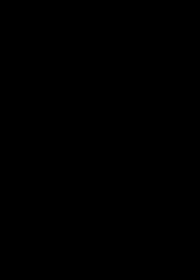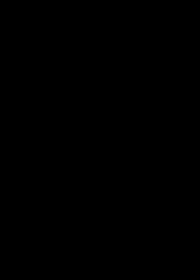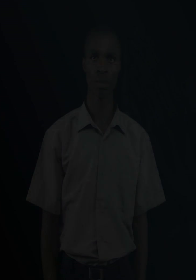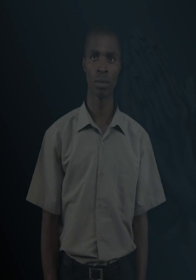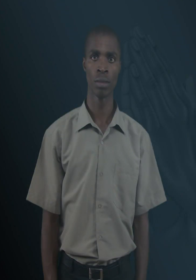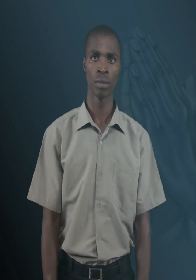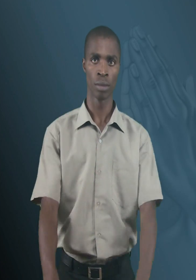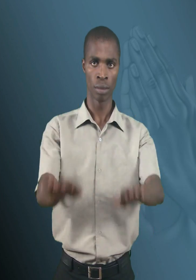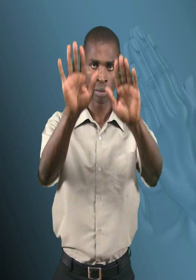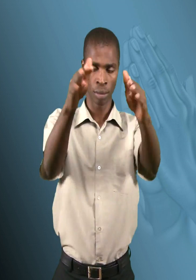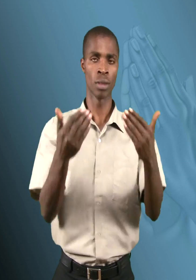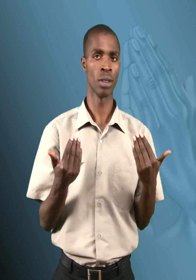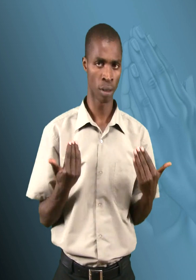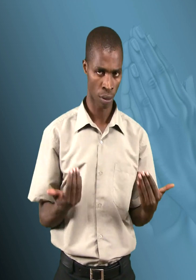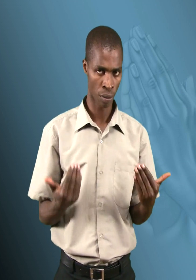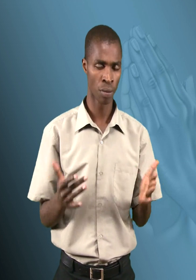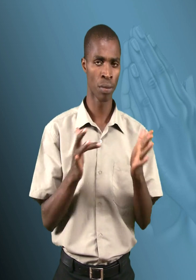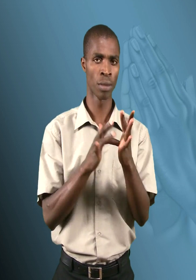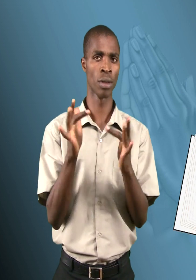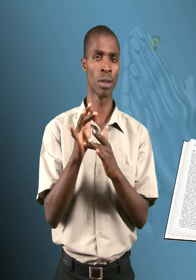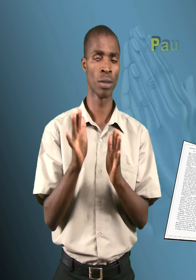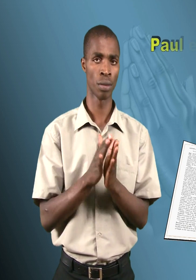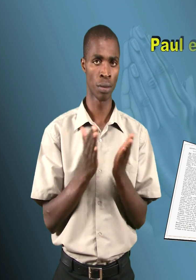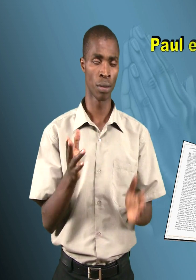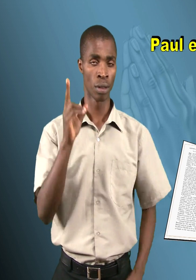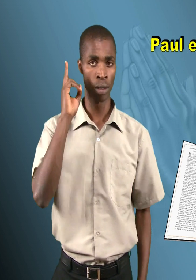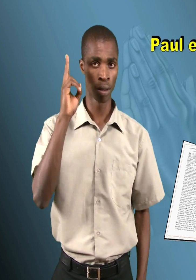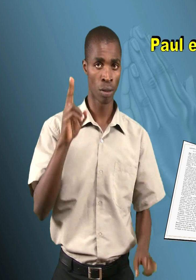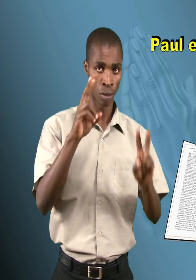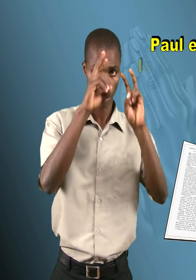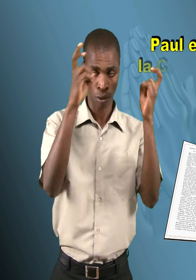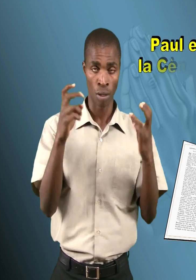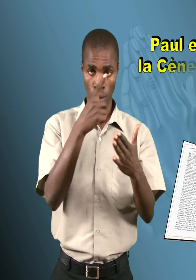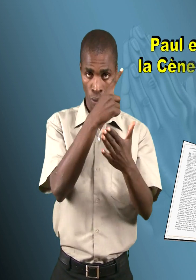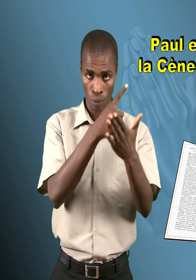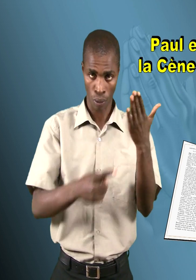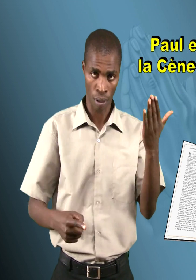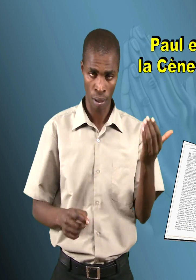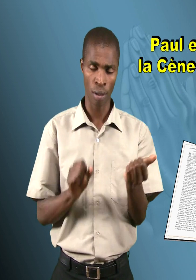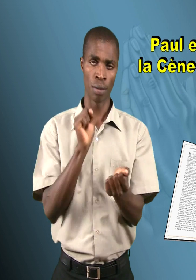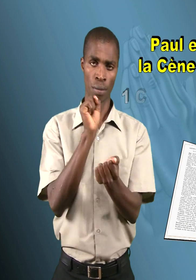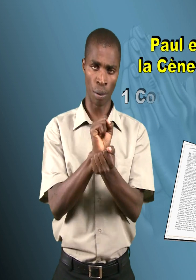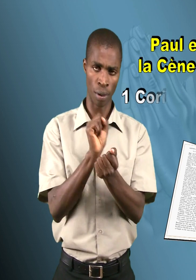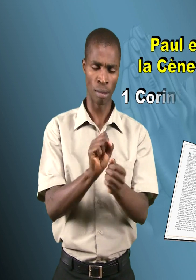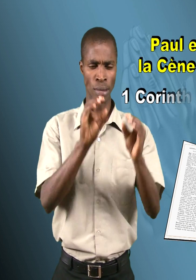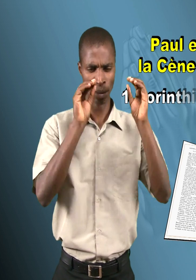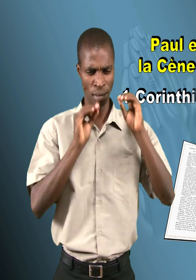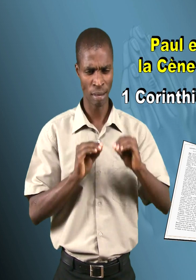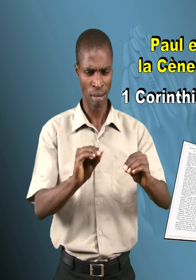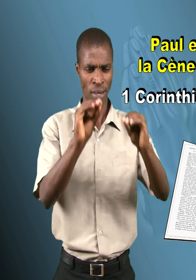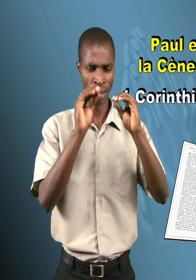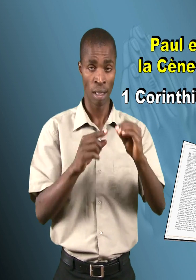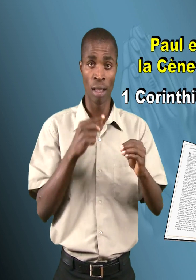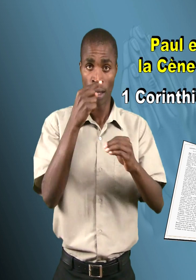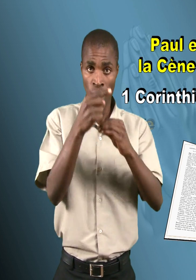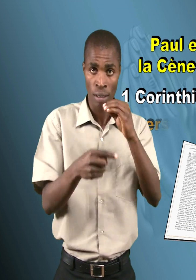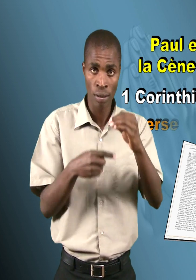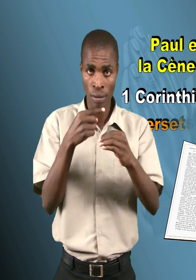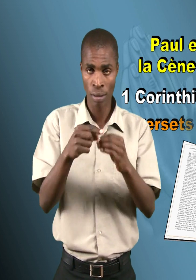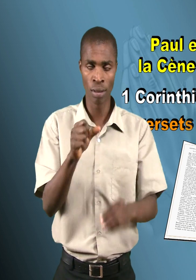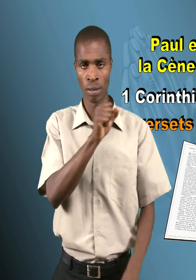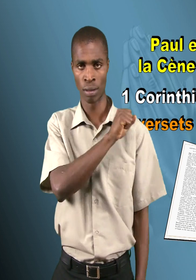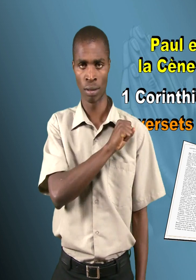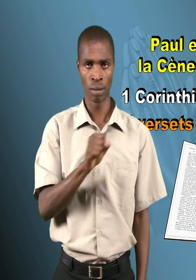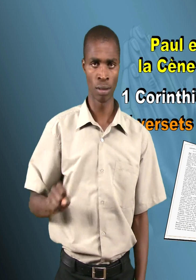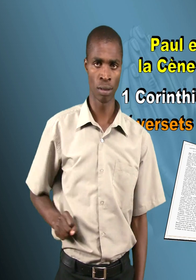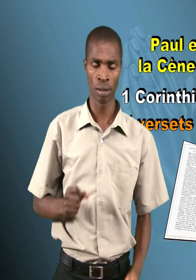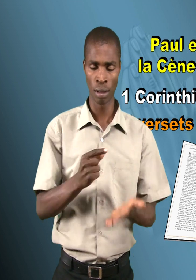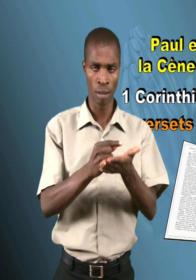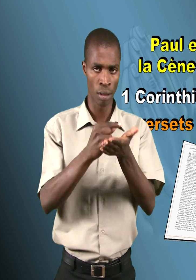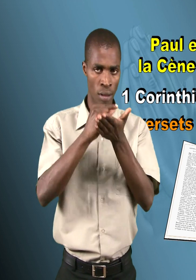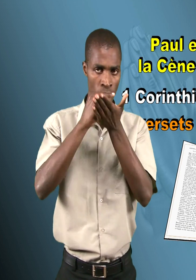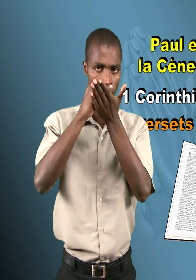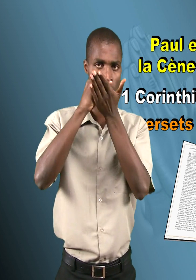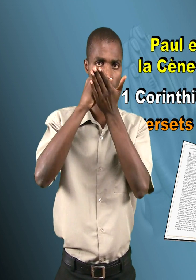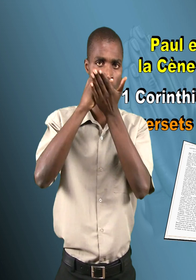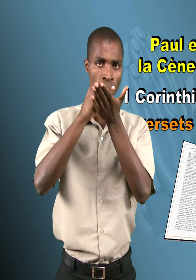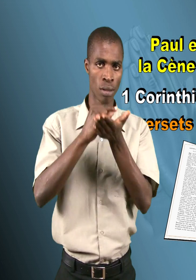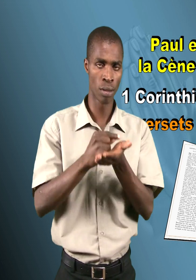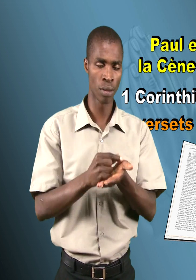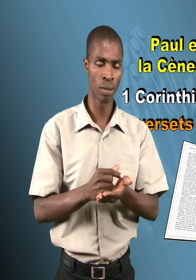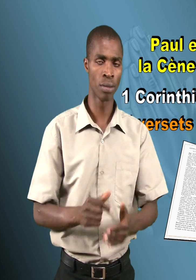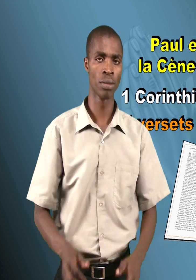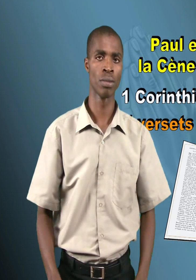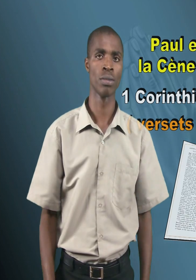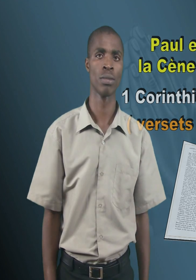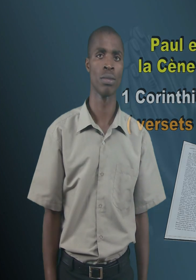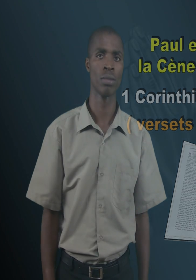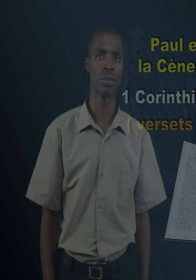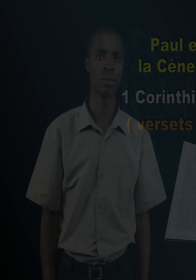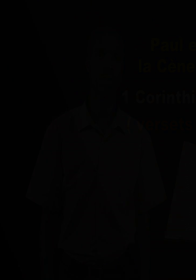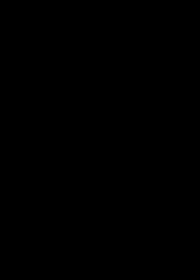Paul teaches about the Lord's supper